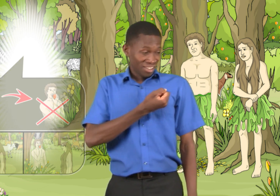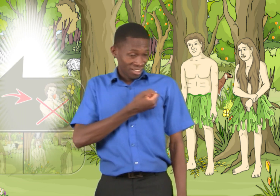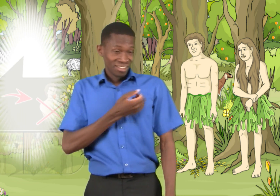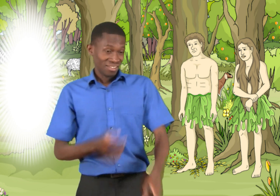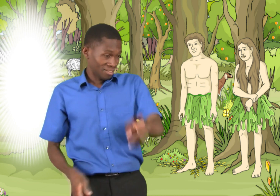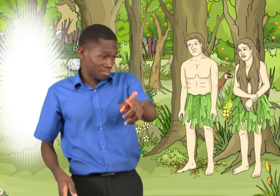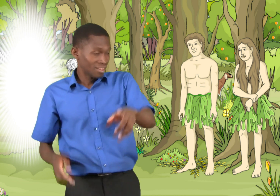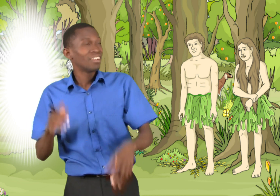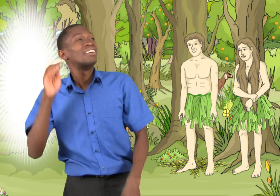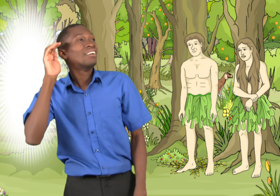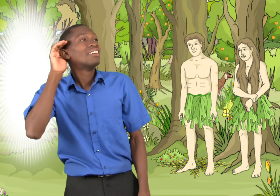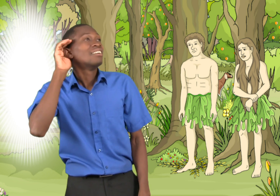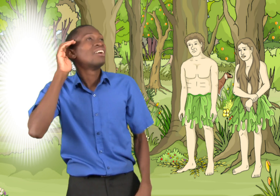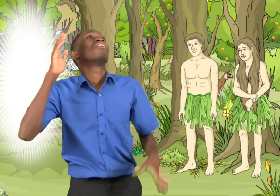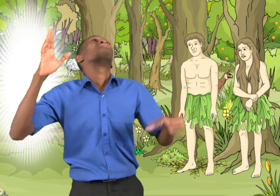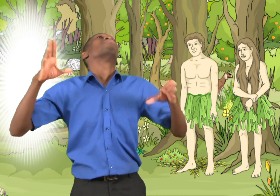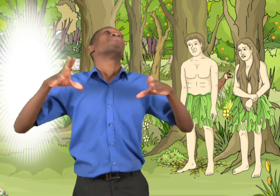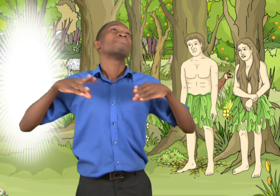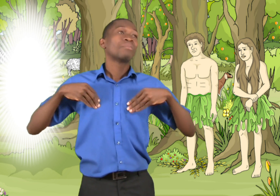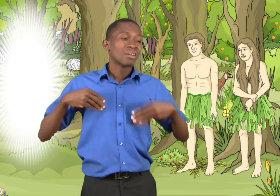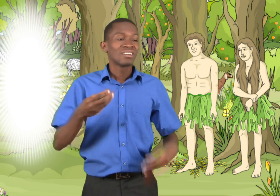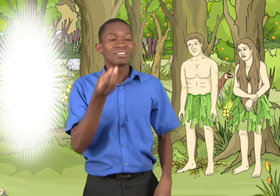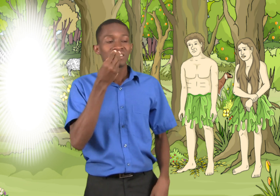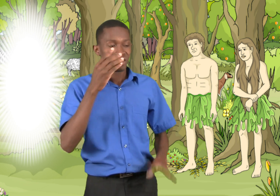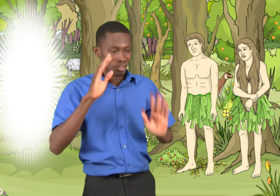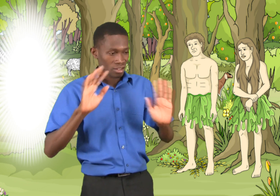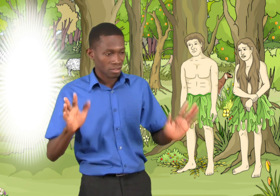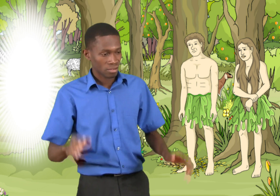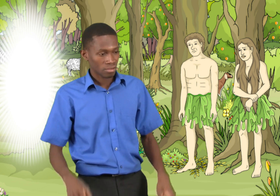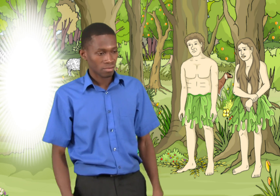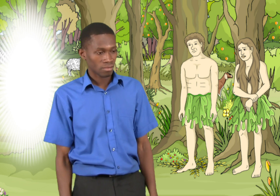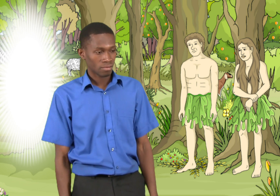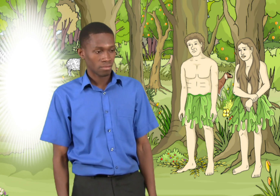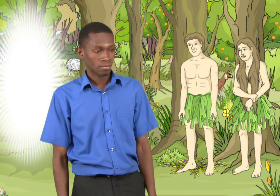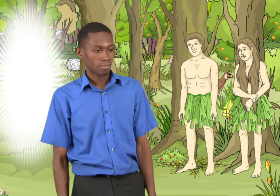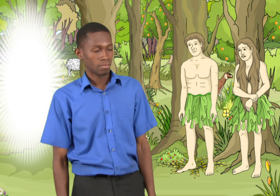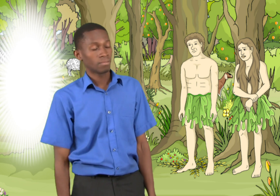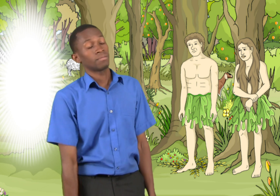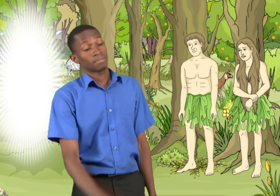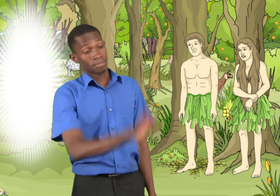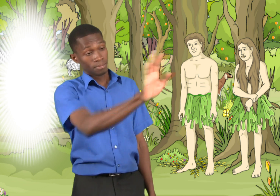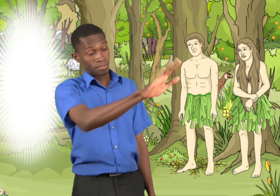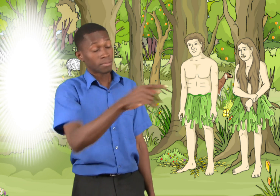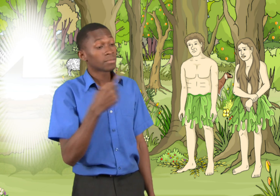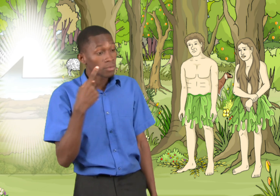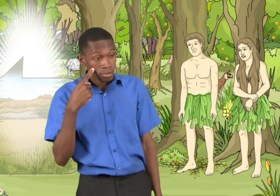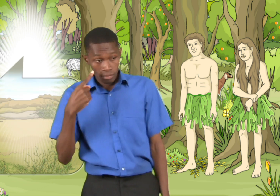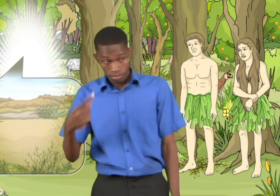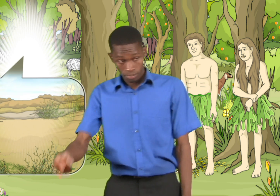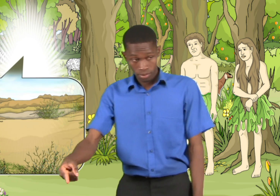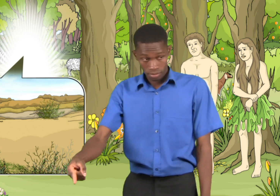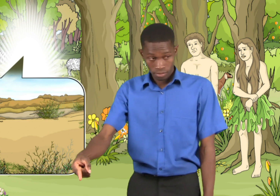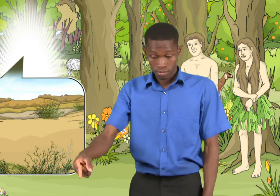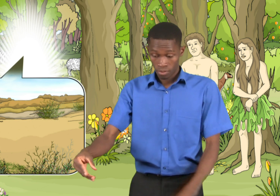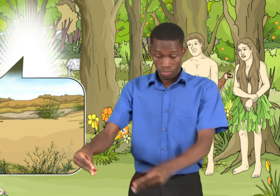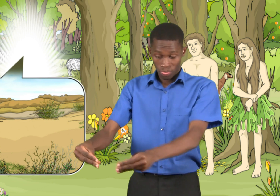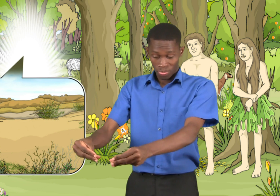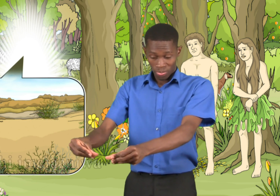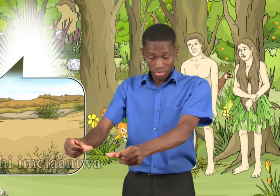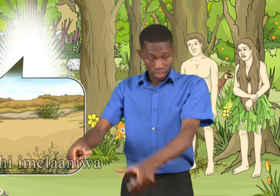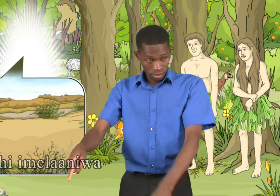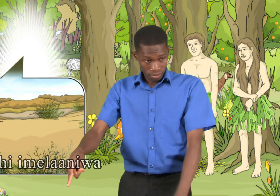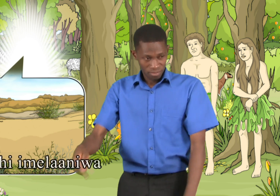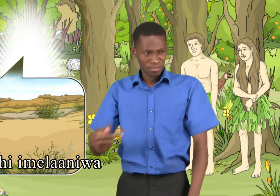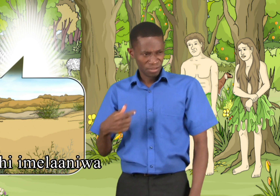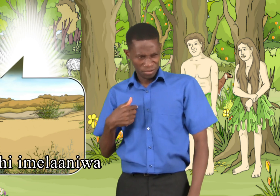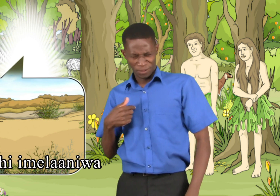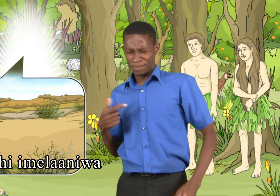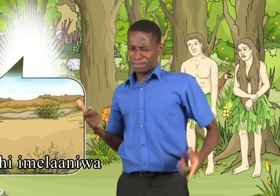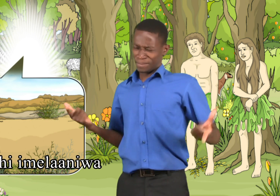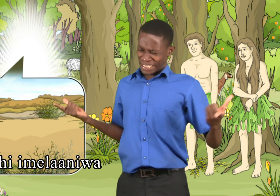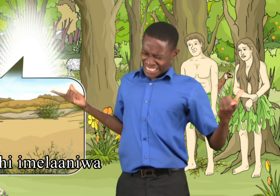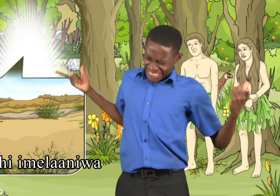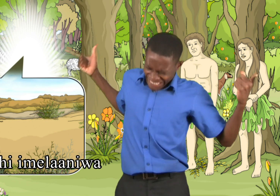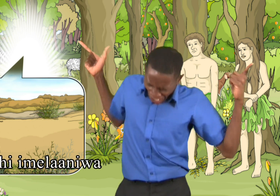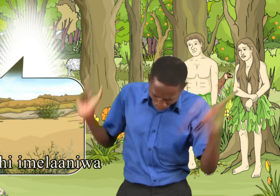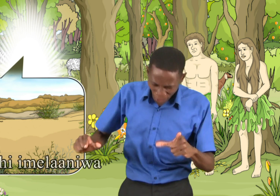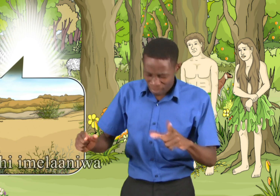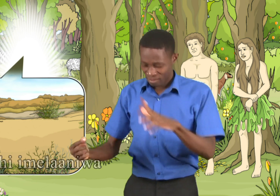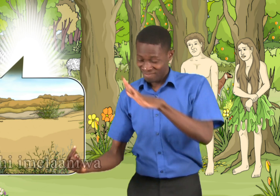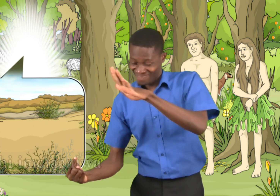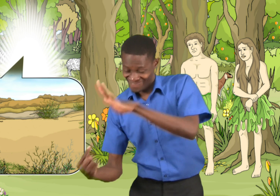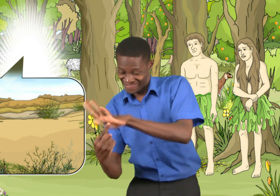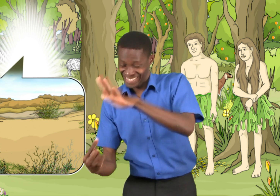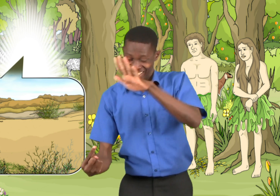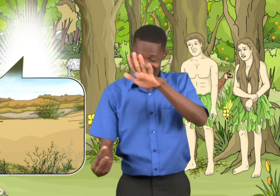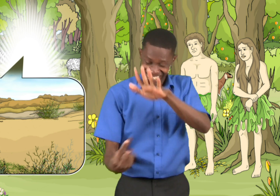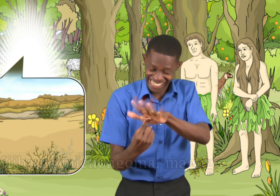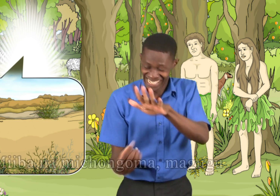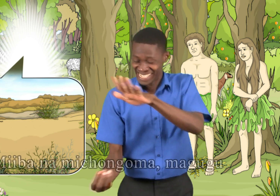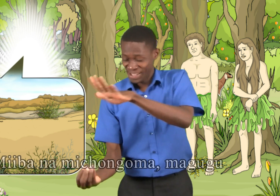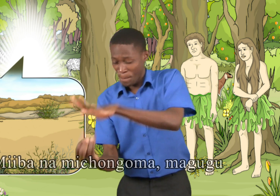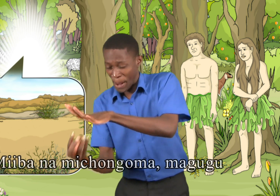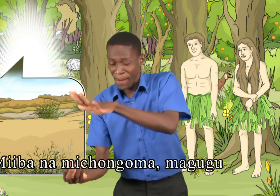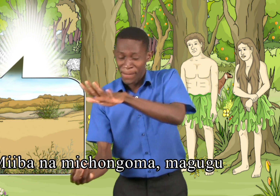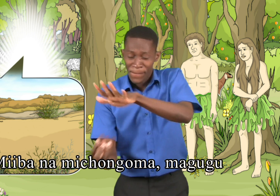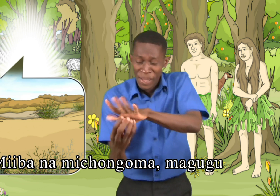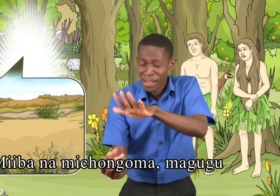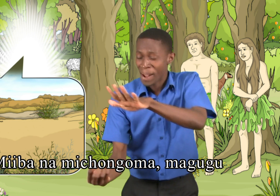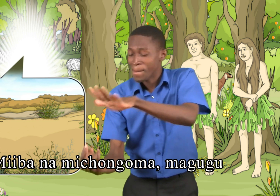through toil you will eat of it all the days of your life.